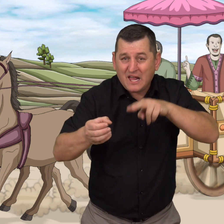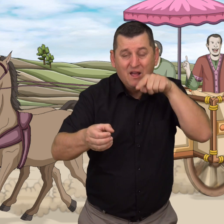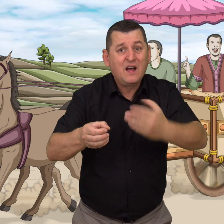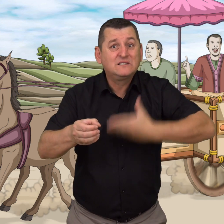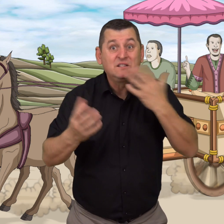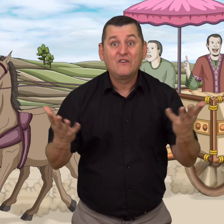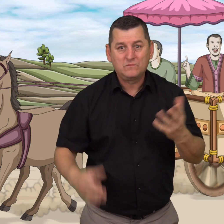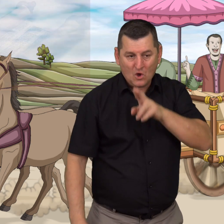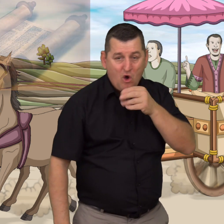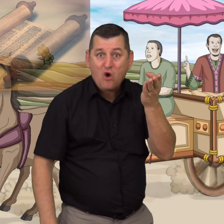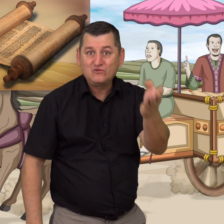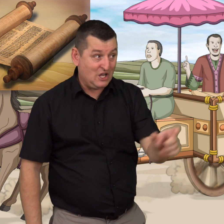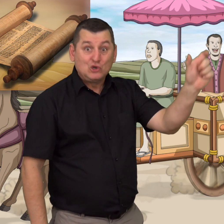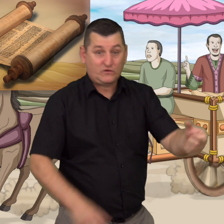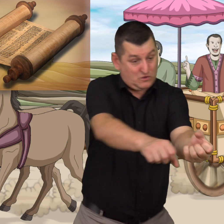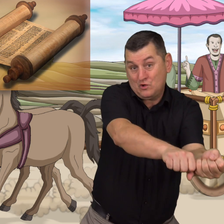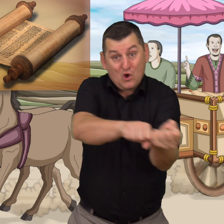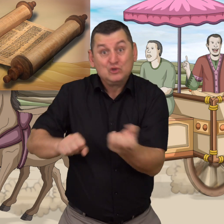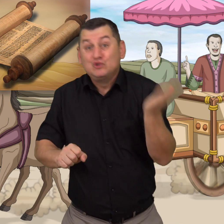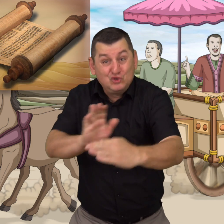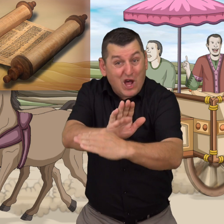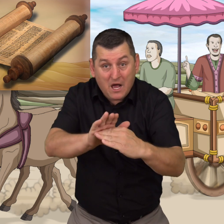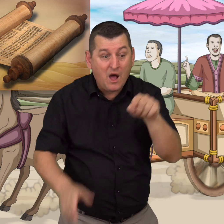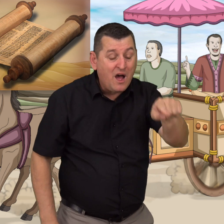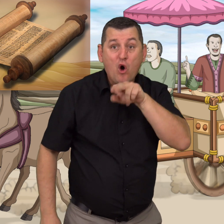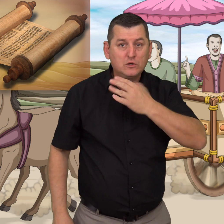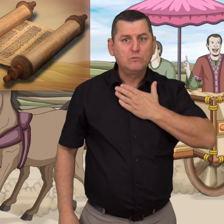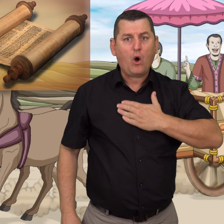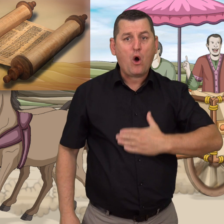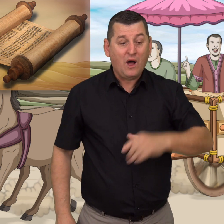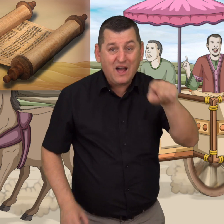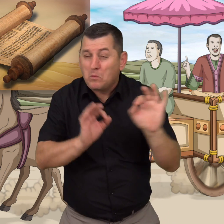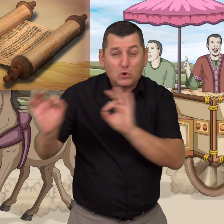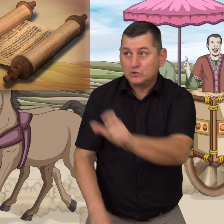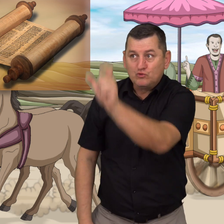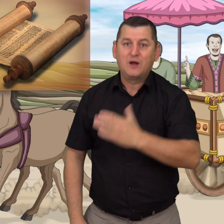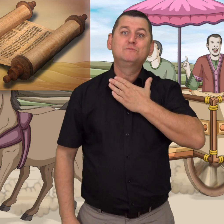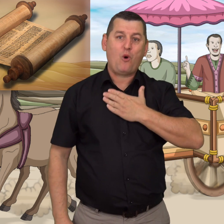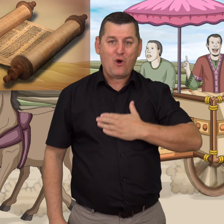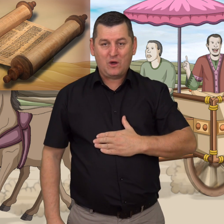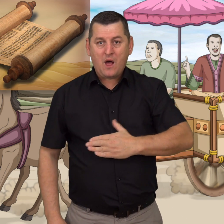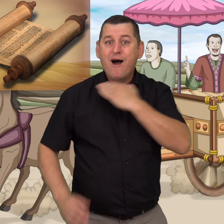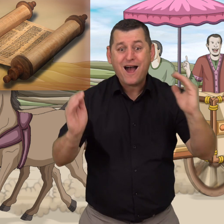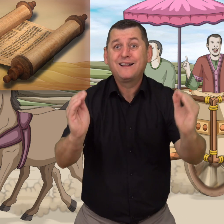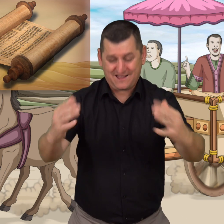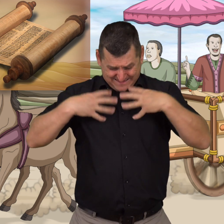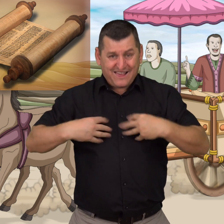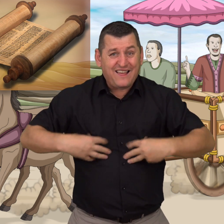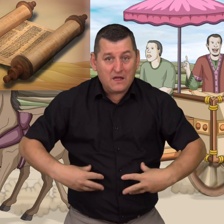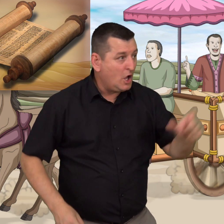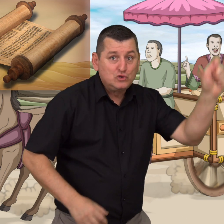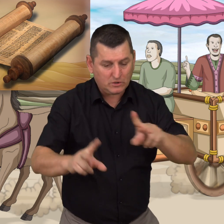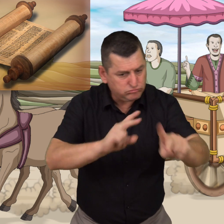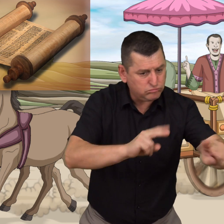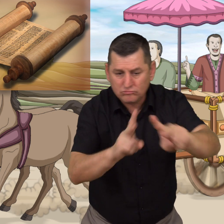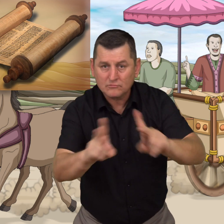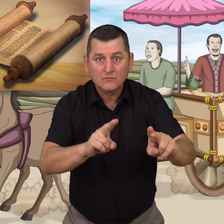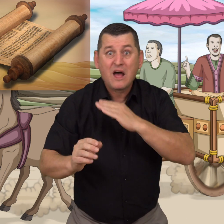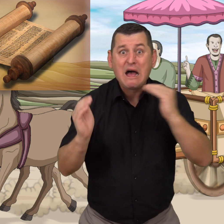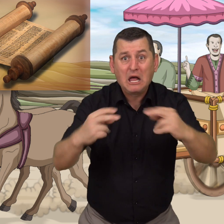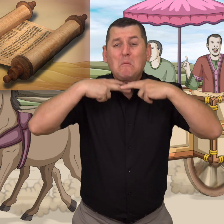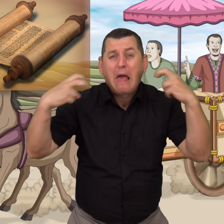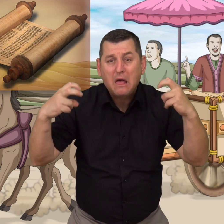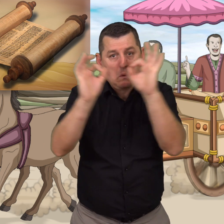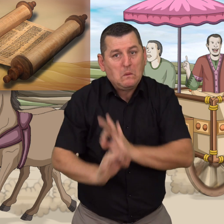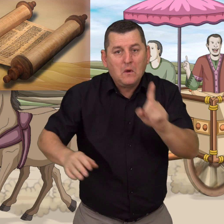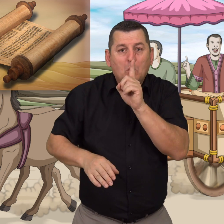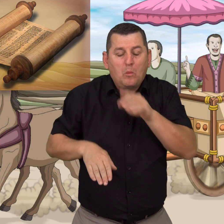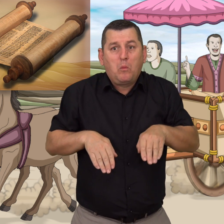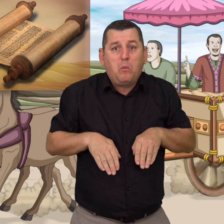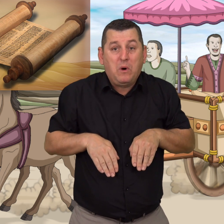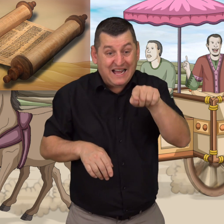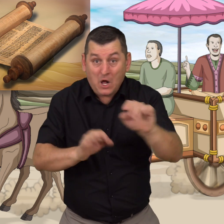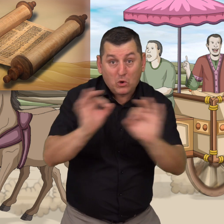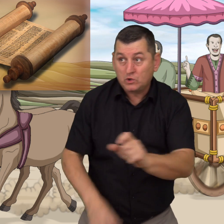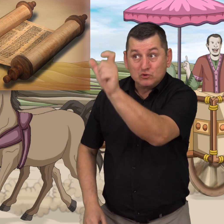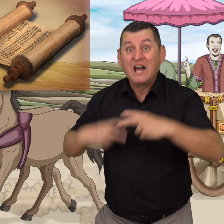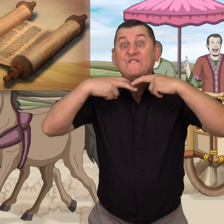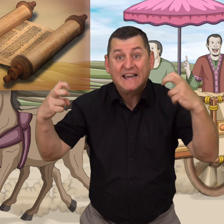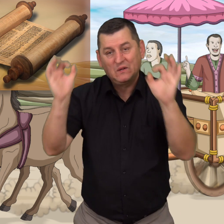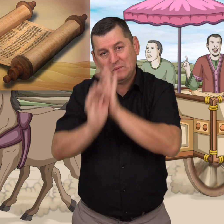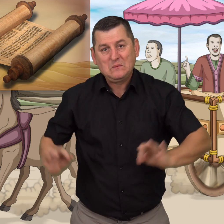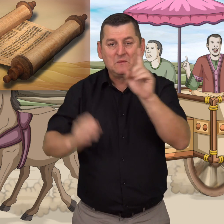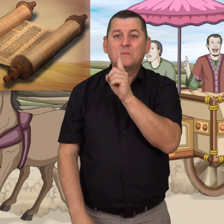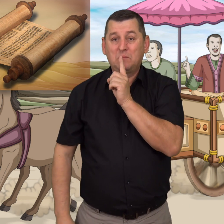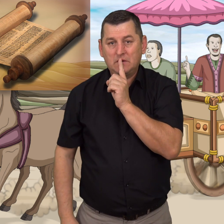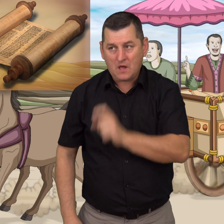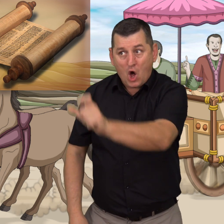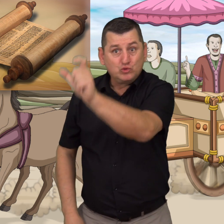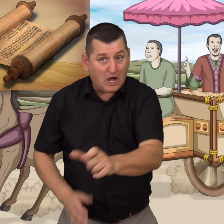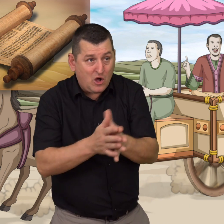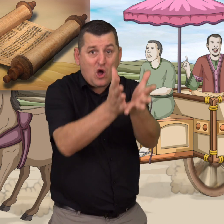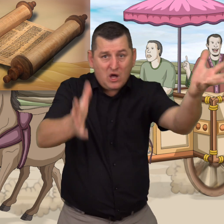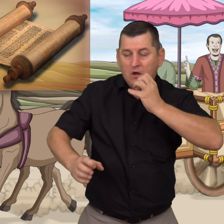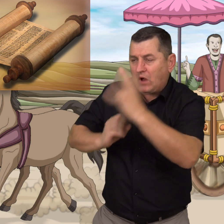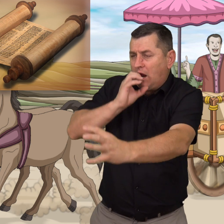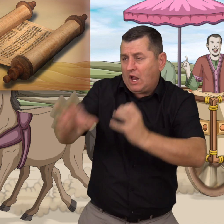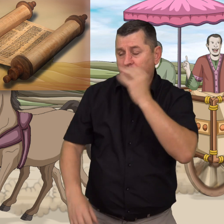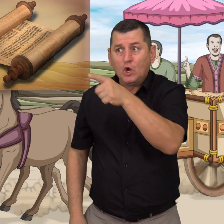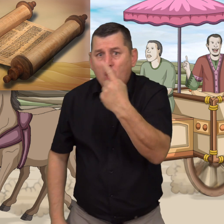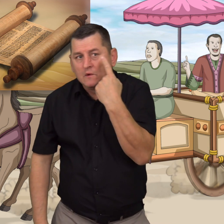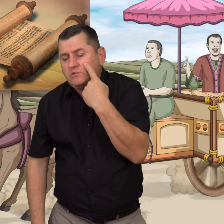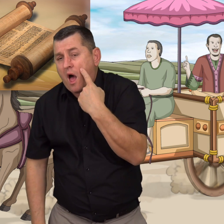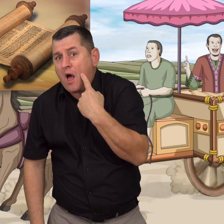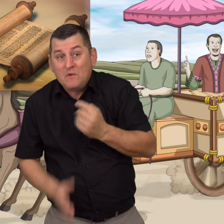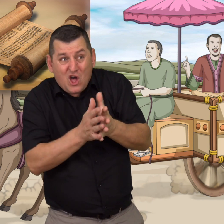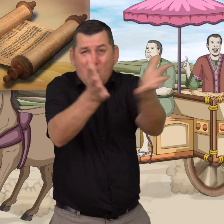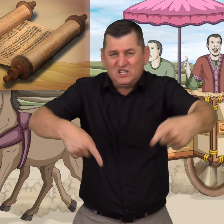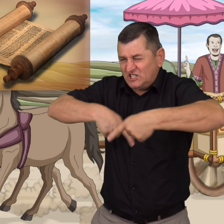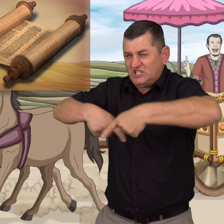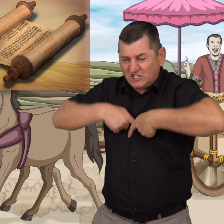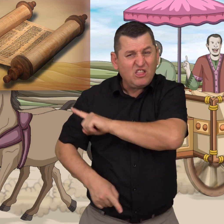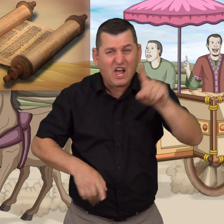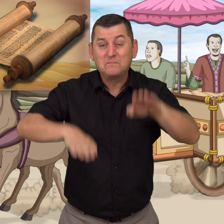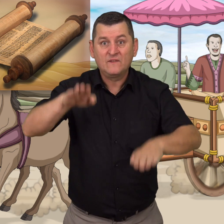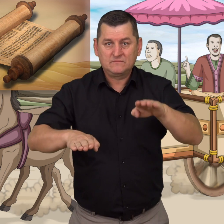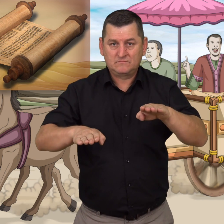The eunuch was reading this passage of Scripture: “He was led like a sheep to the slaughter, and as a lamb before the shearer is silent, so He did not open His mouth.